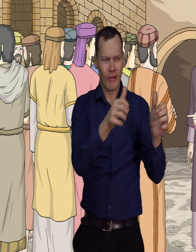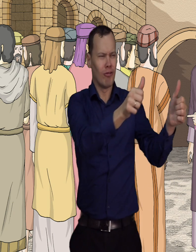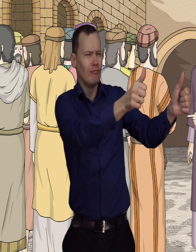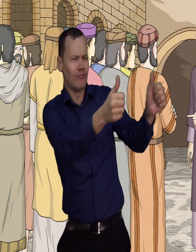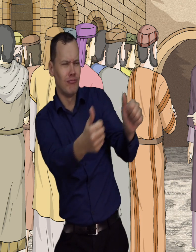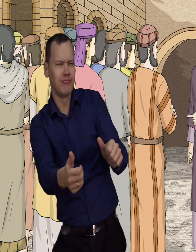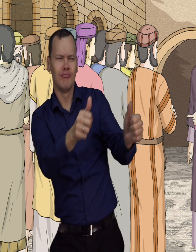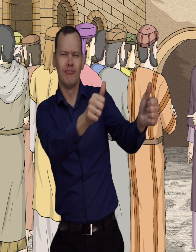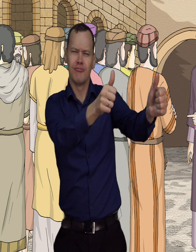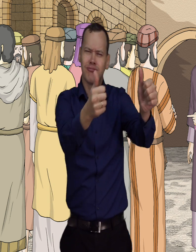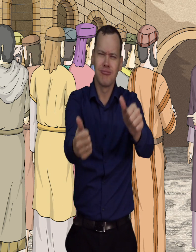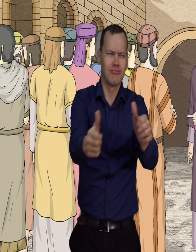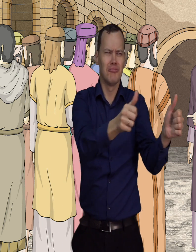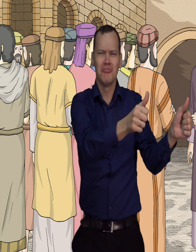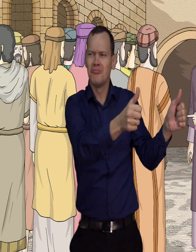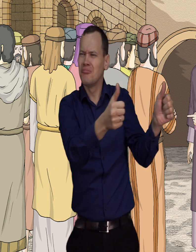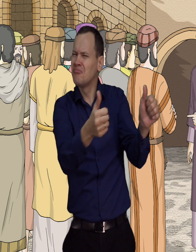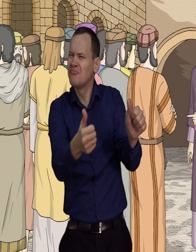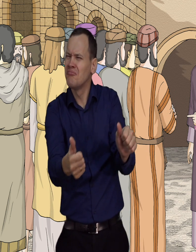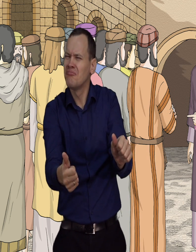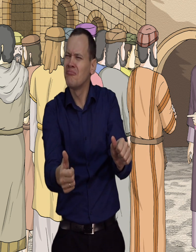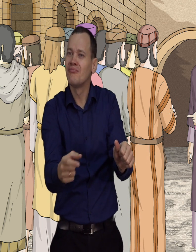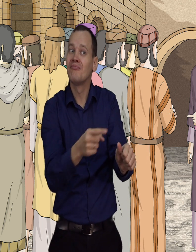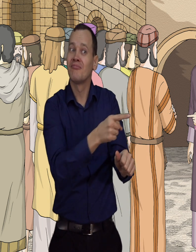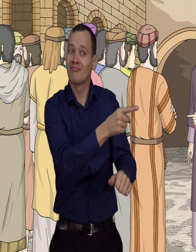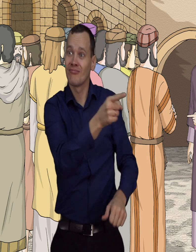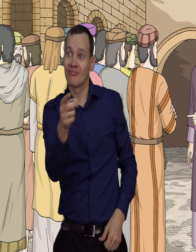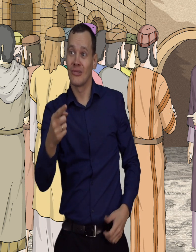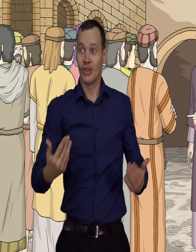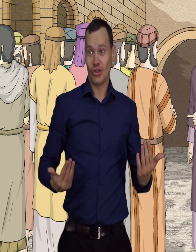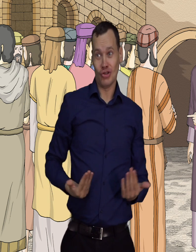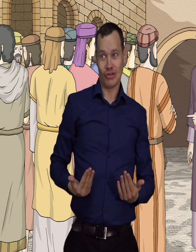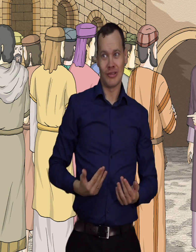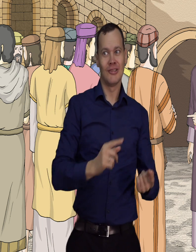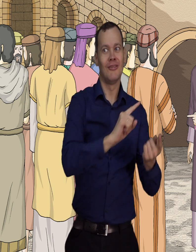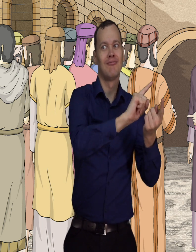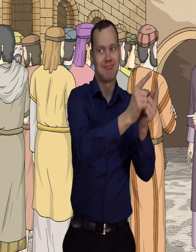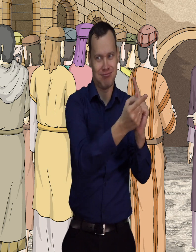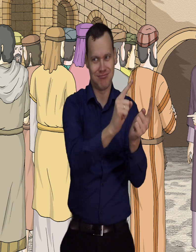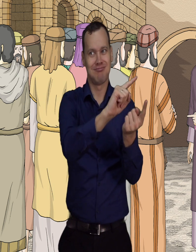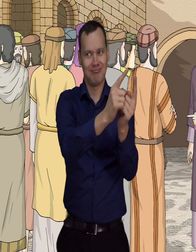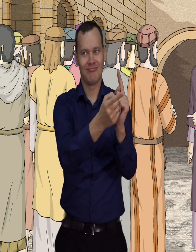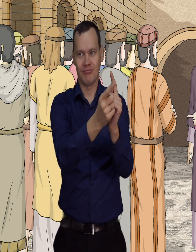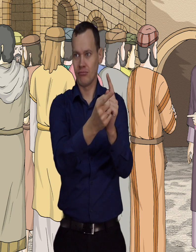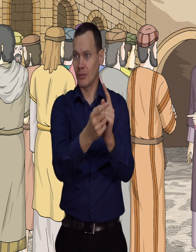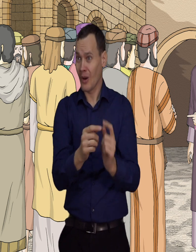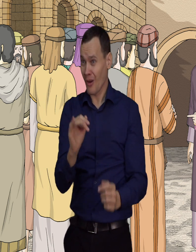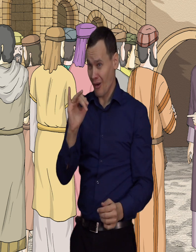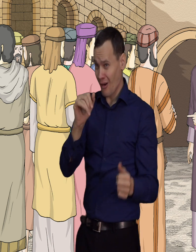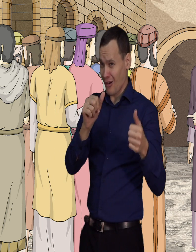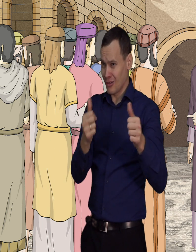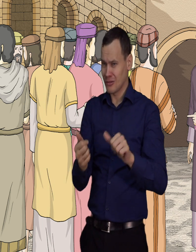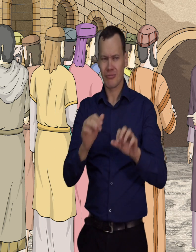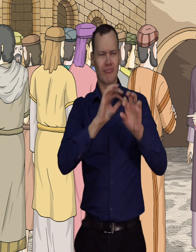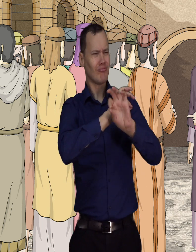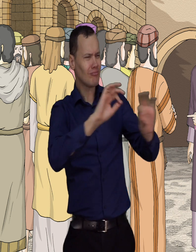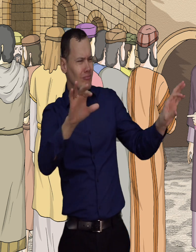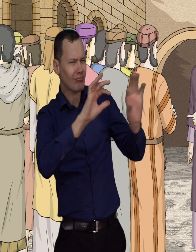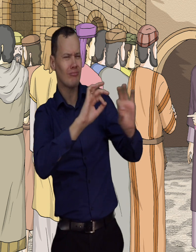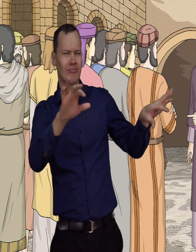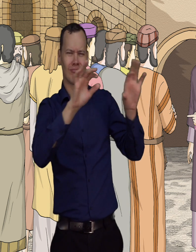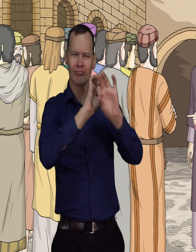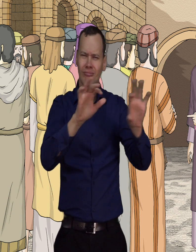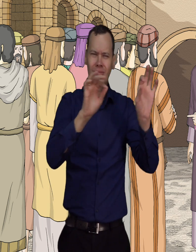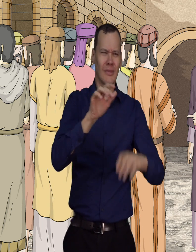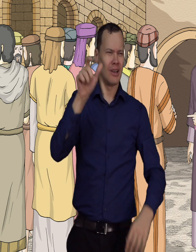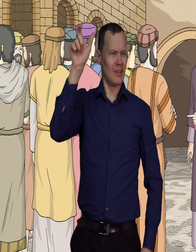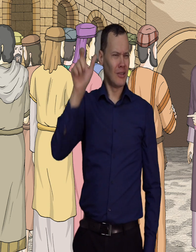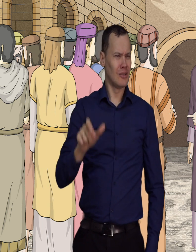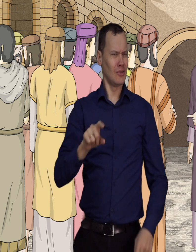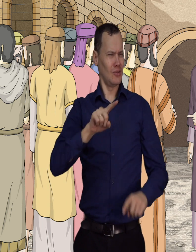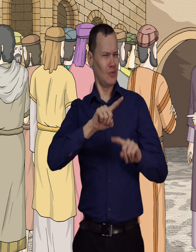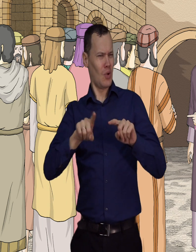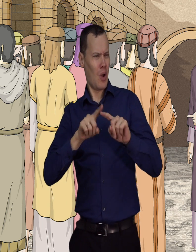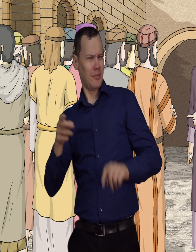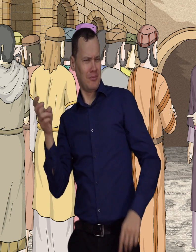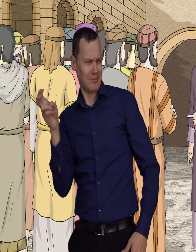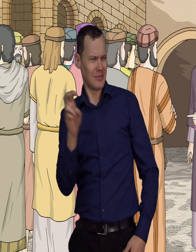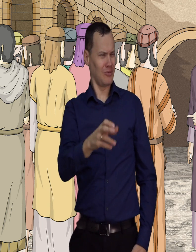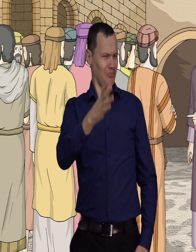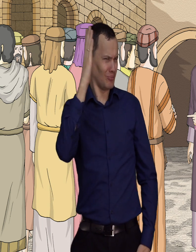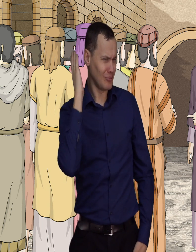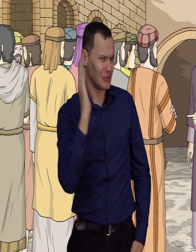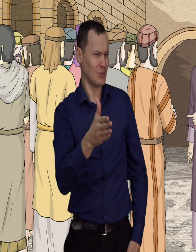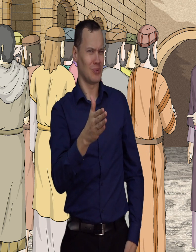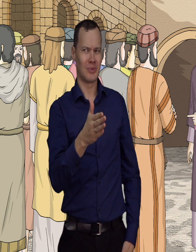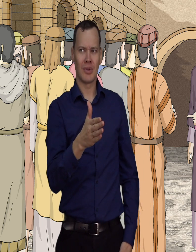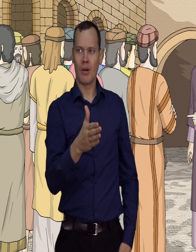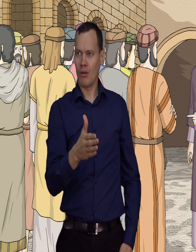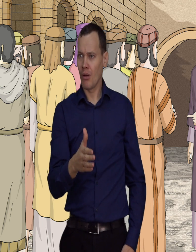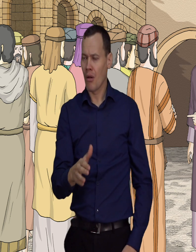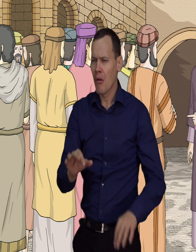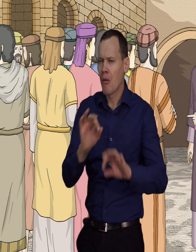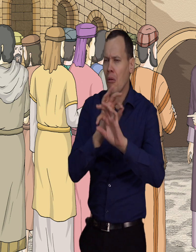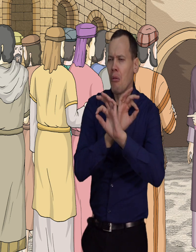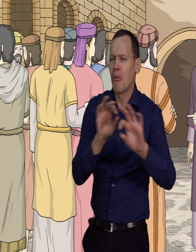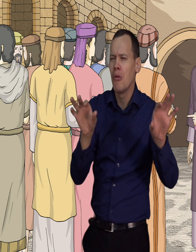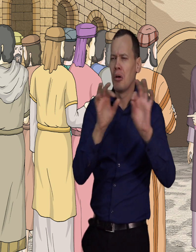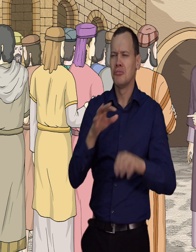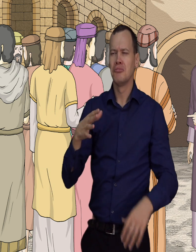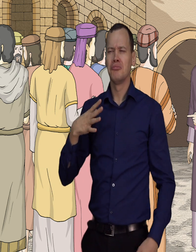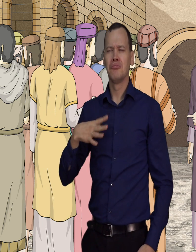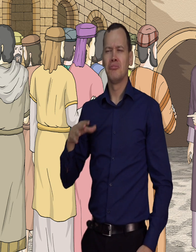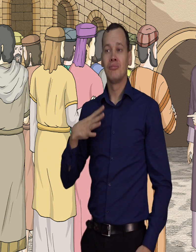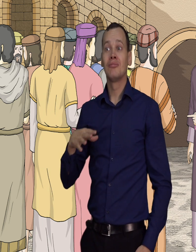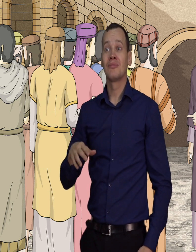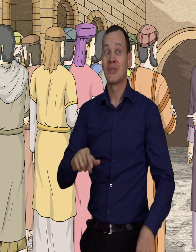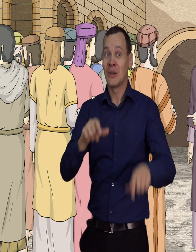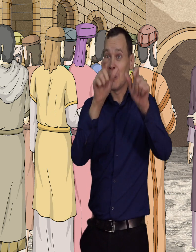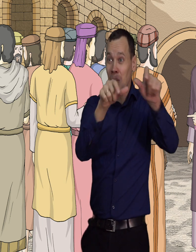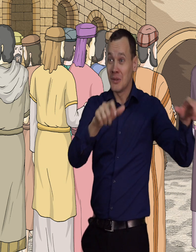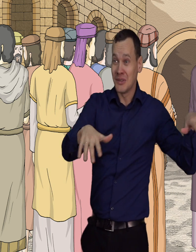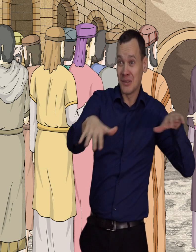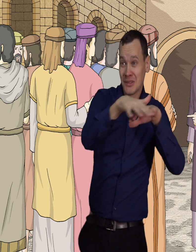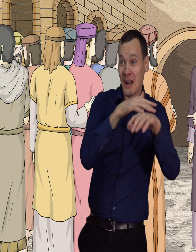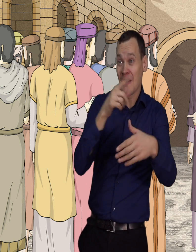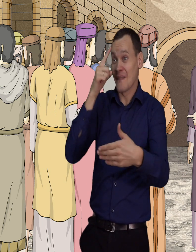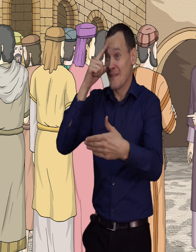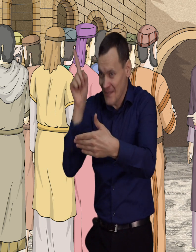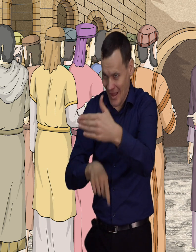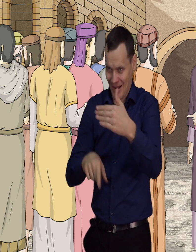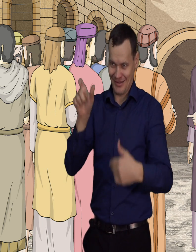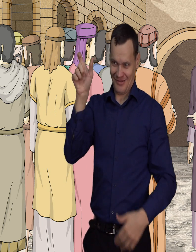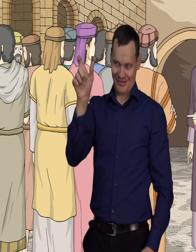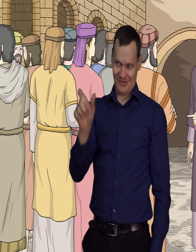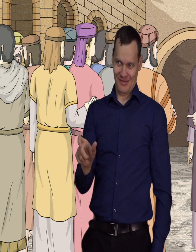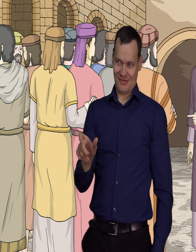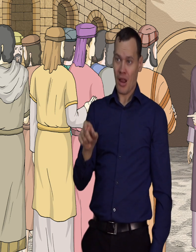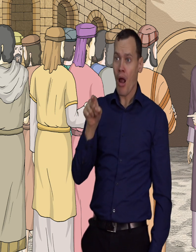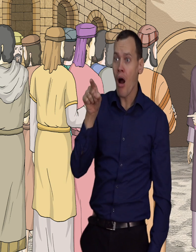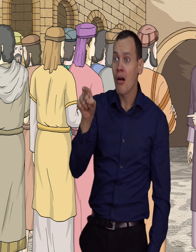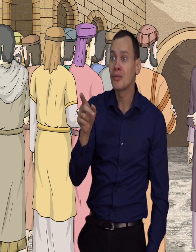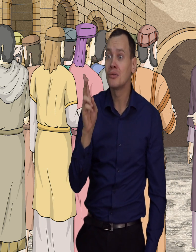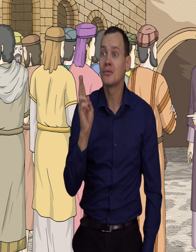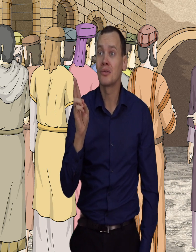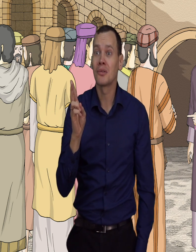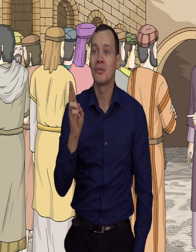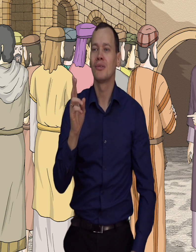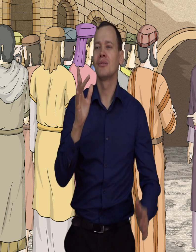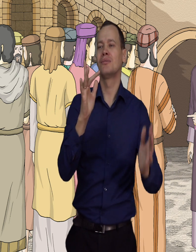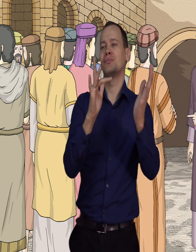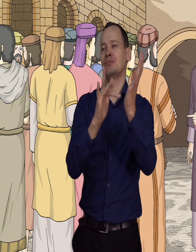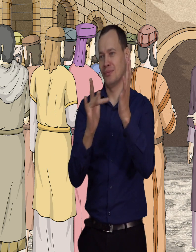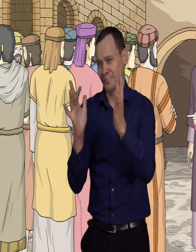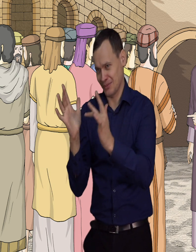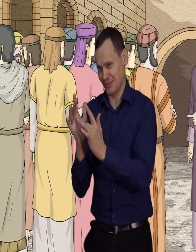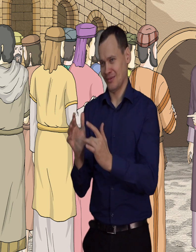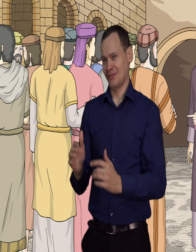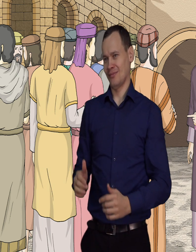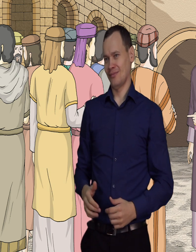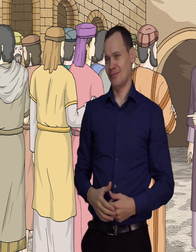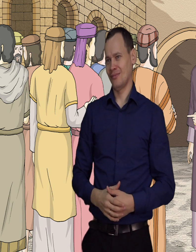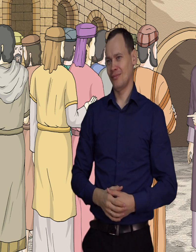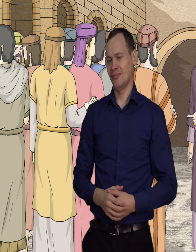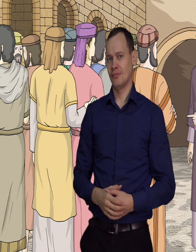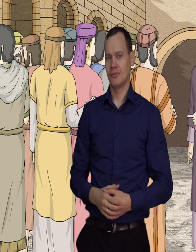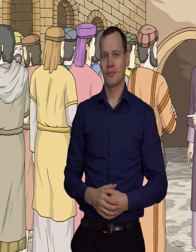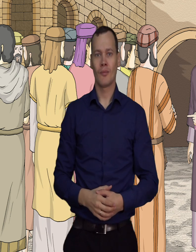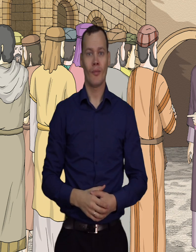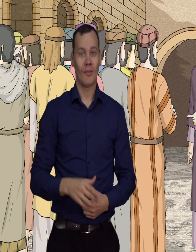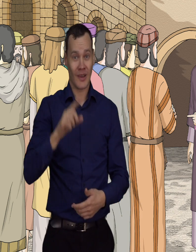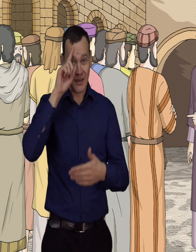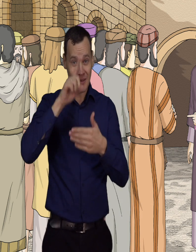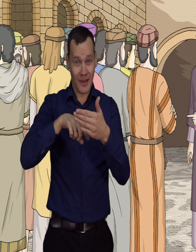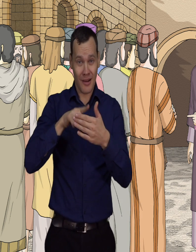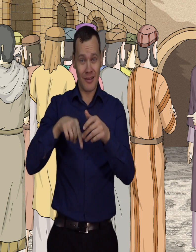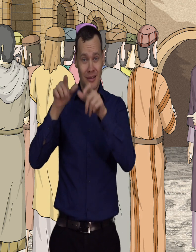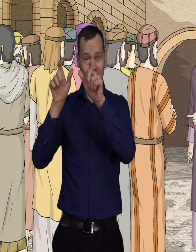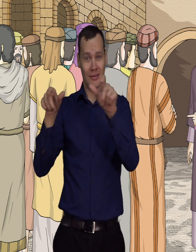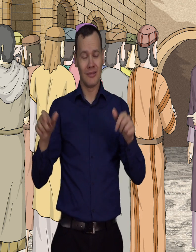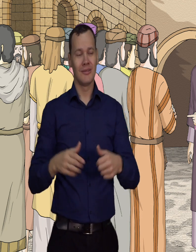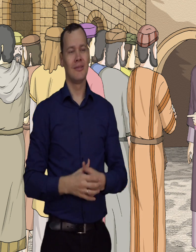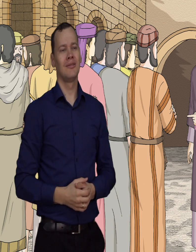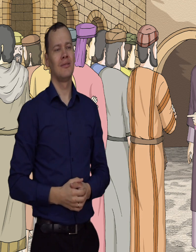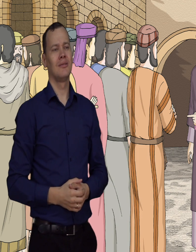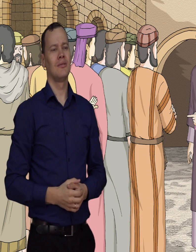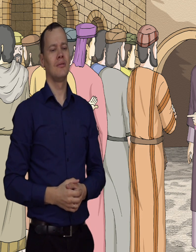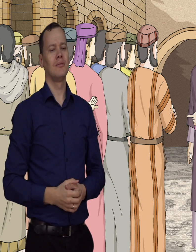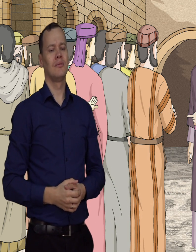He told the people to believe in the One coming after him, that is, in Jesus.”